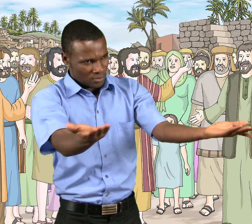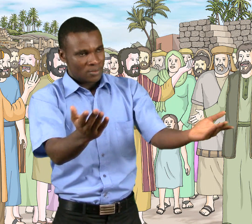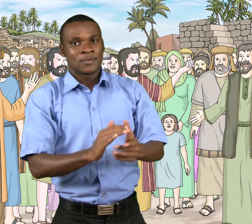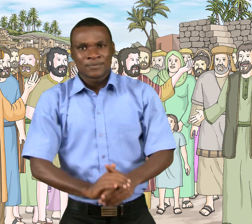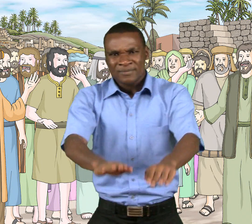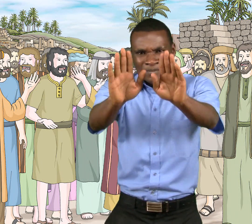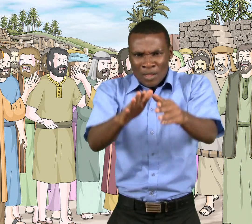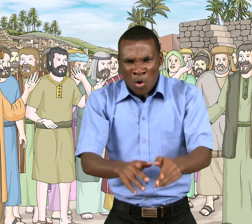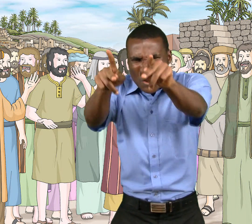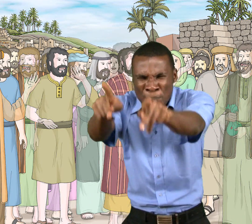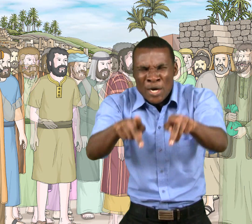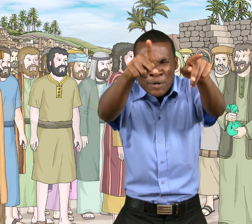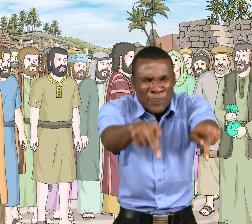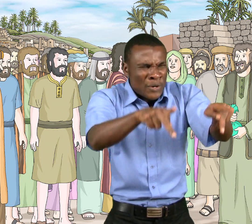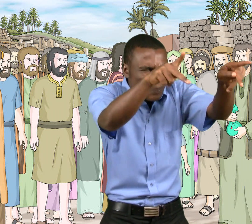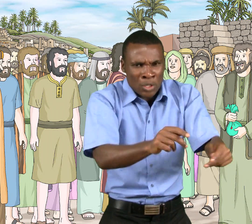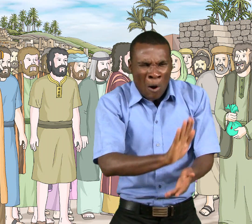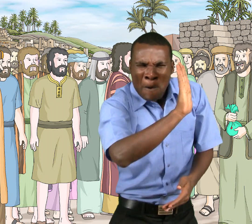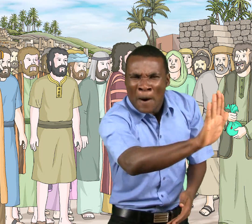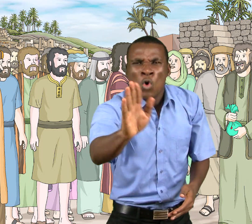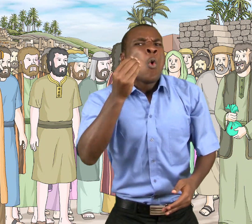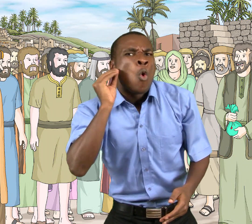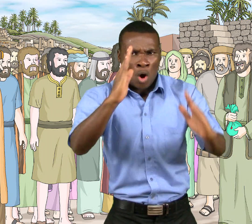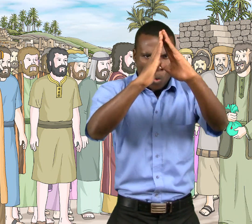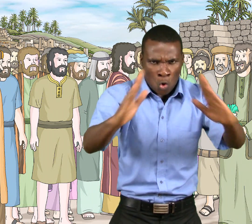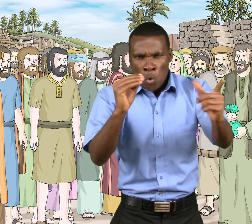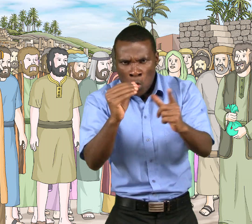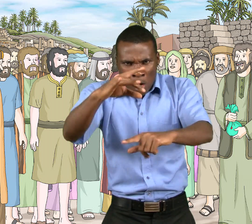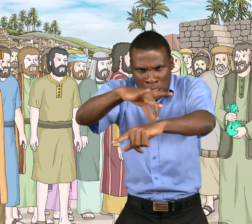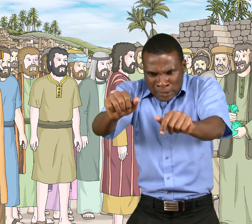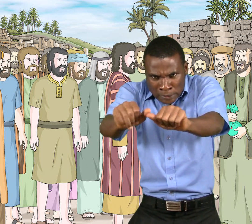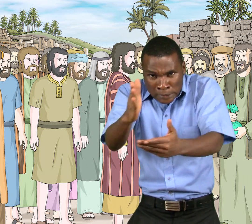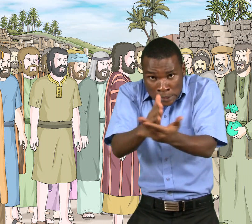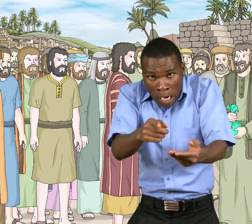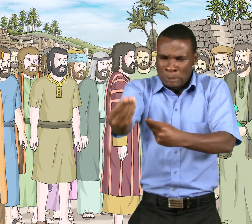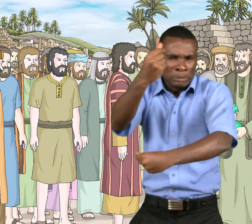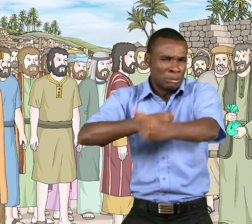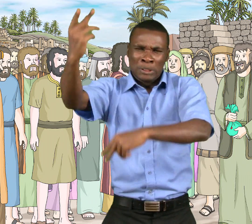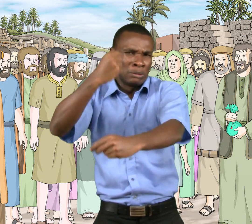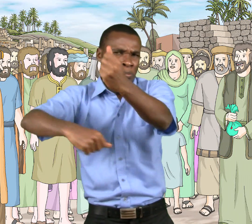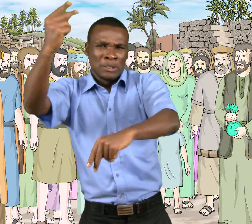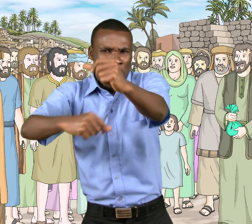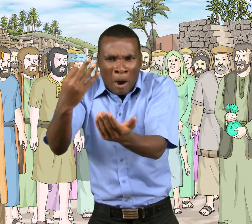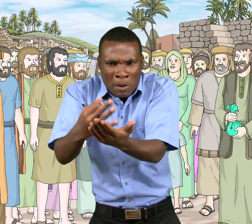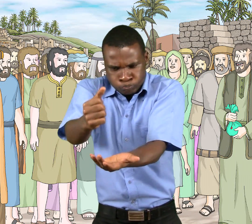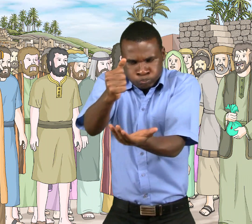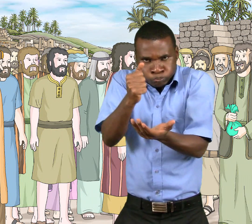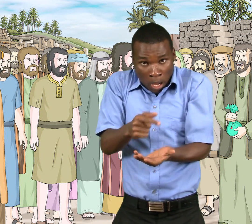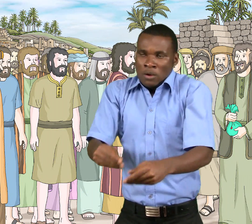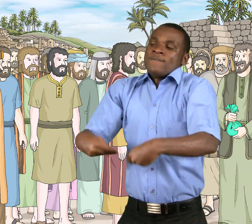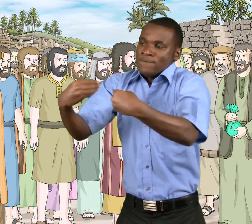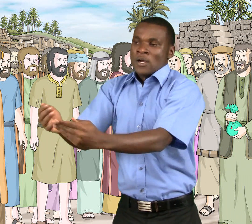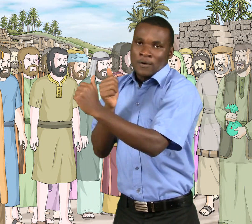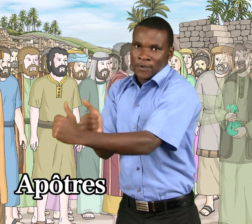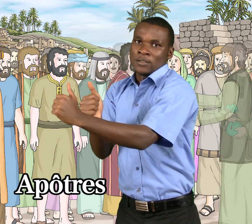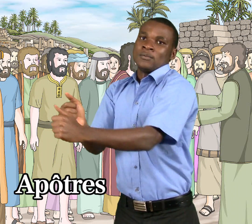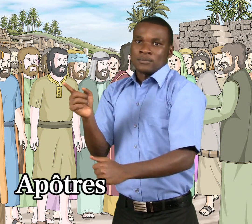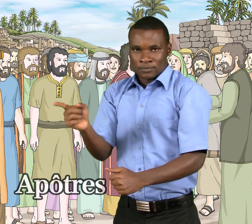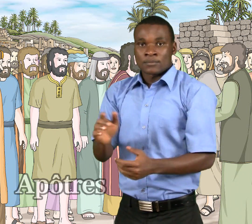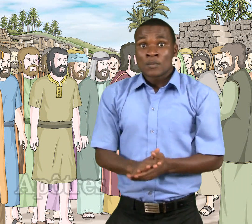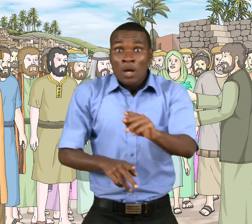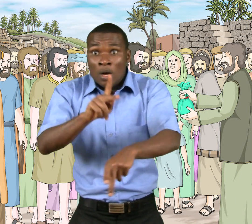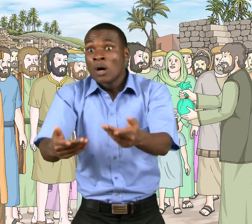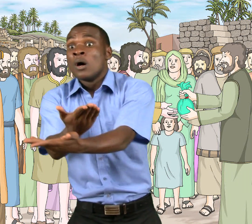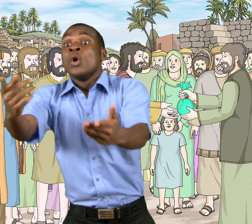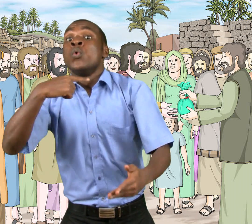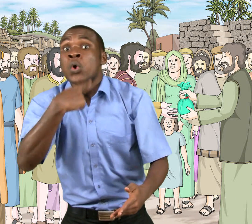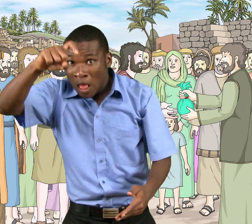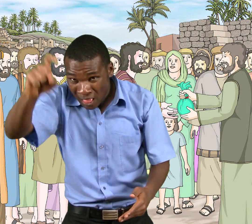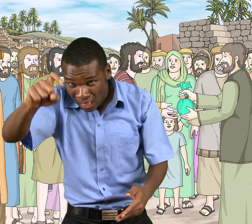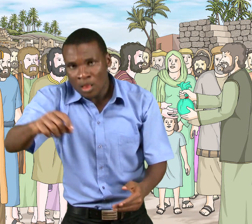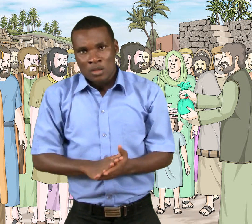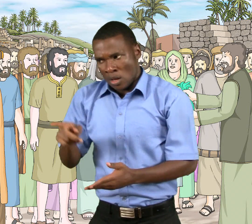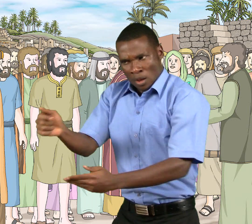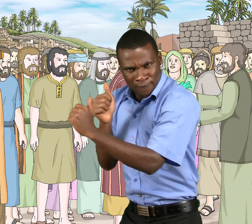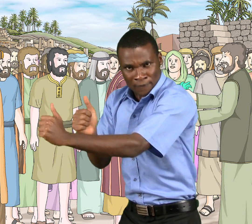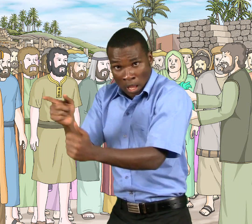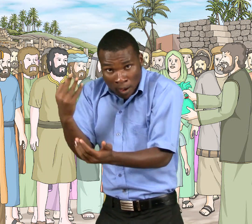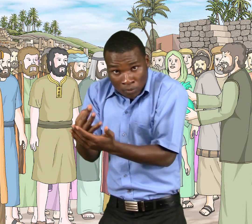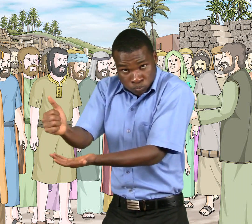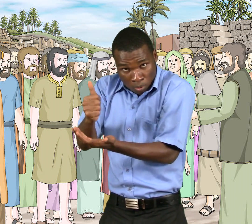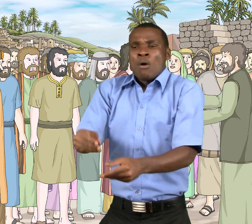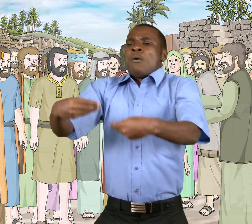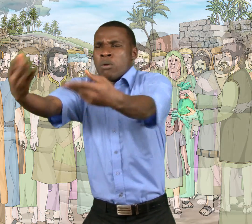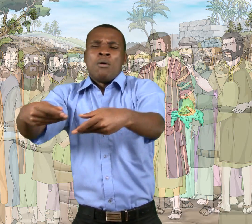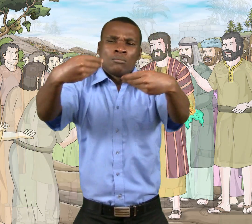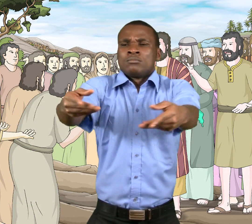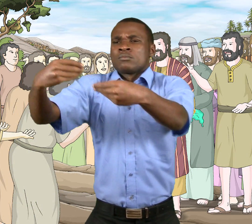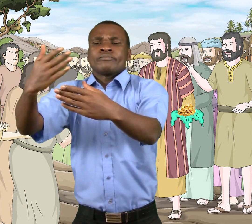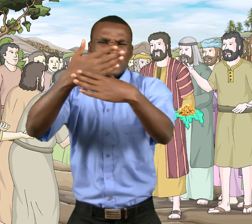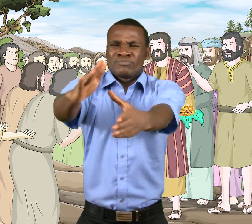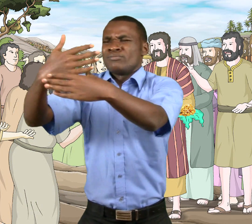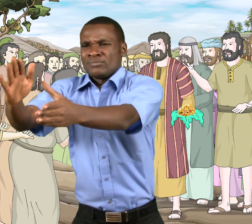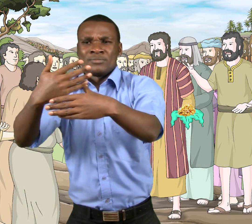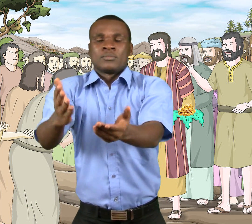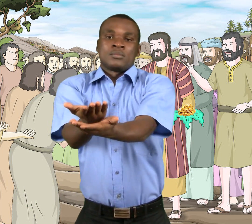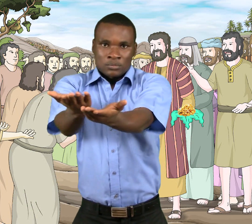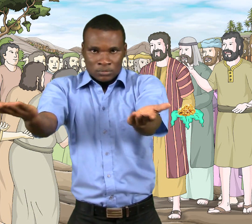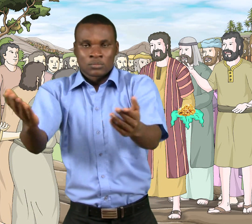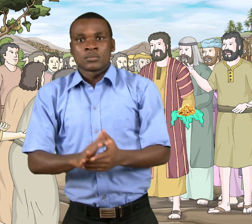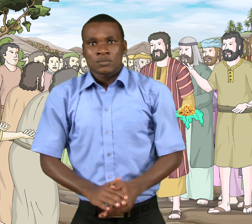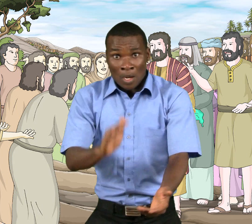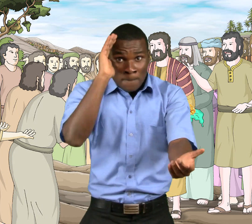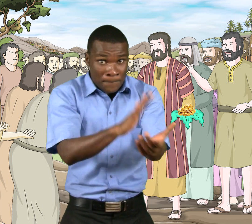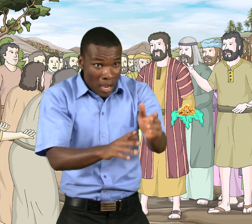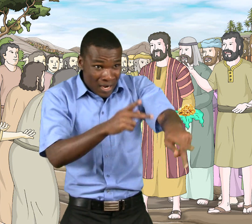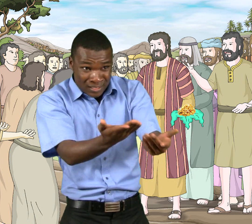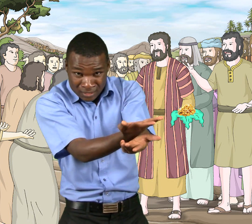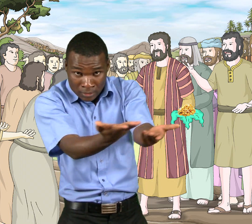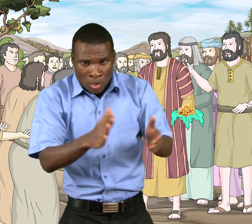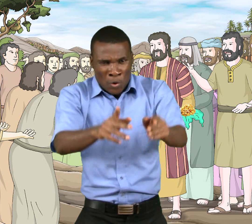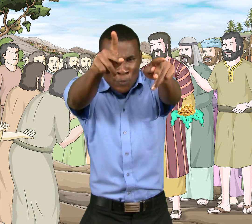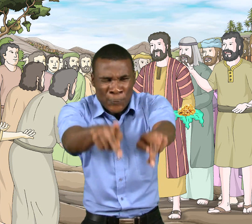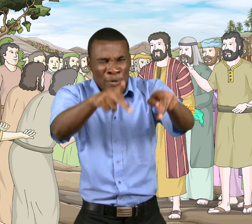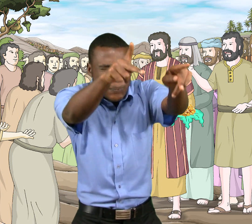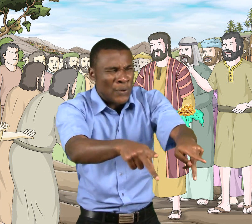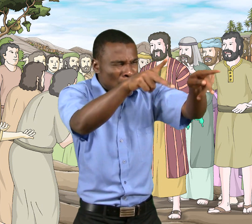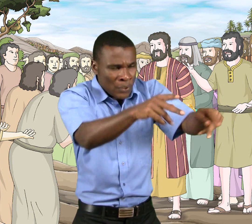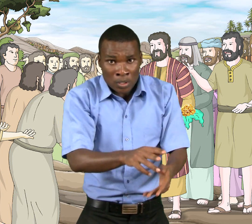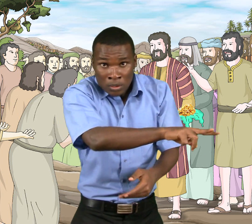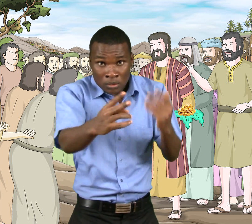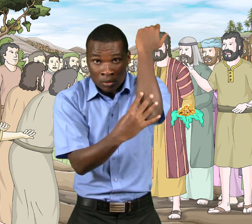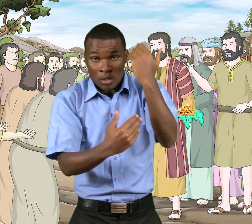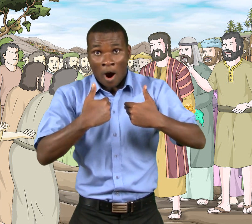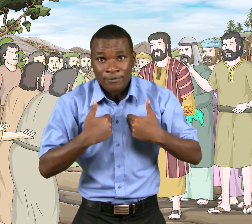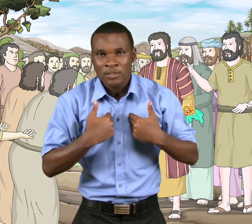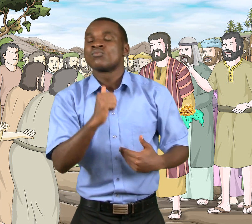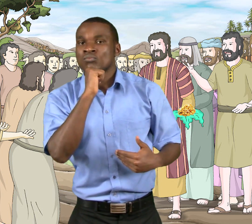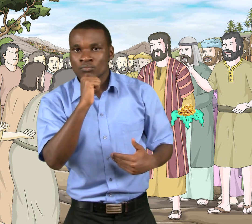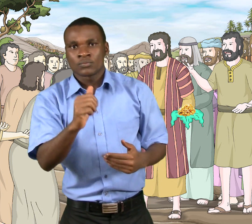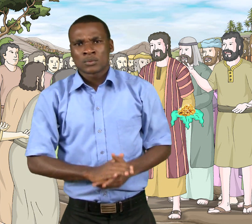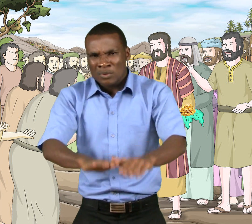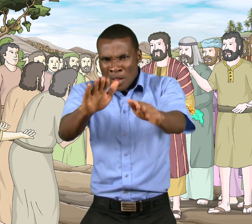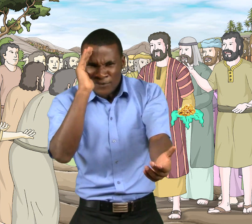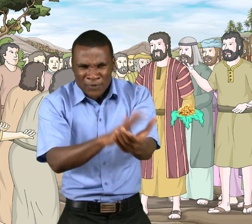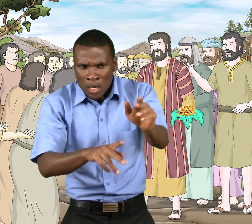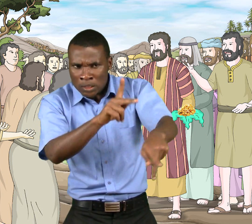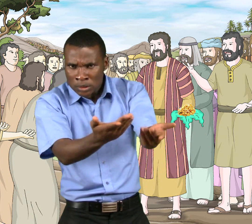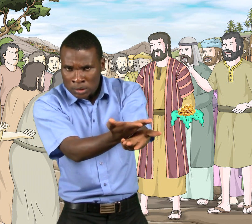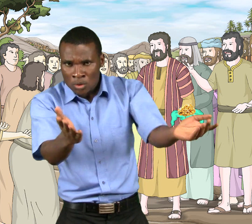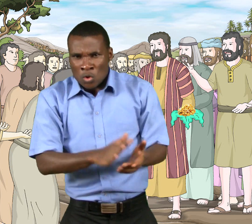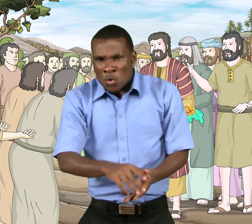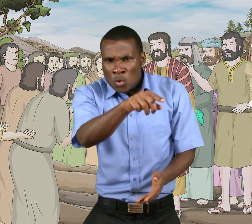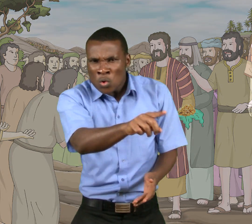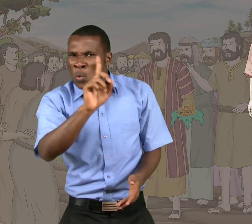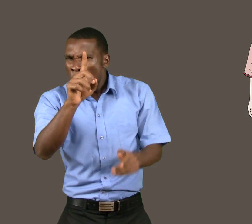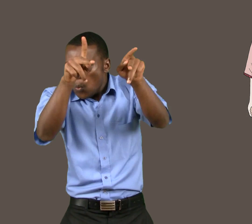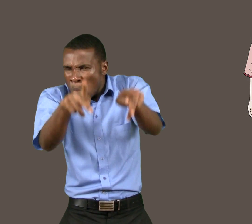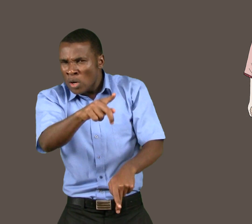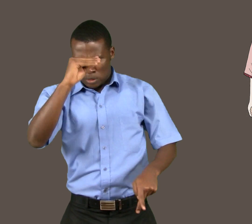There were no needy ones among them, because those who owned lands or houses would sell their property, bring the proceeds from the sales, and lay them at the apostles’ feet for distribution to anyone as he had need.